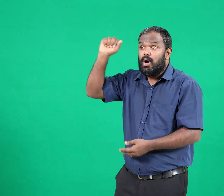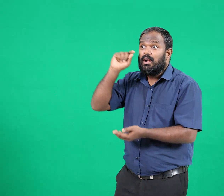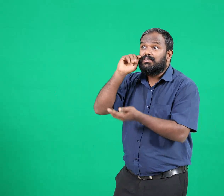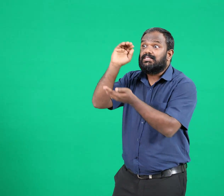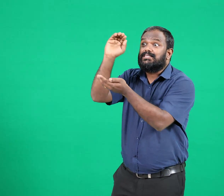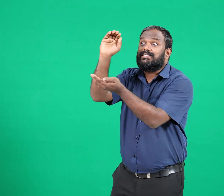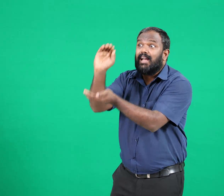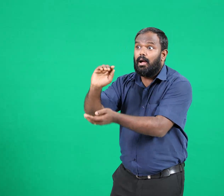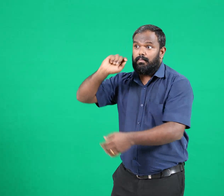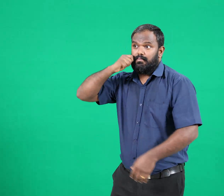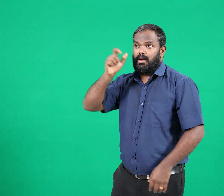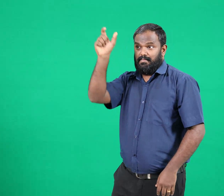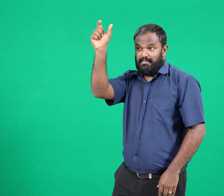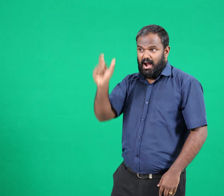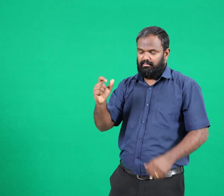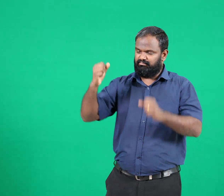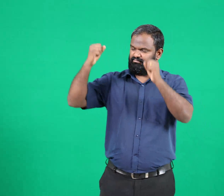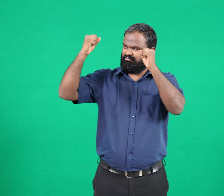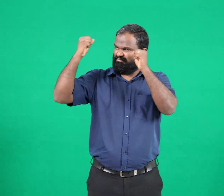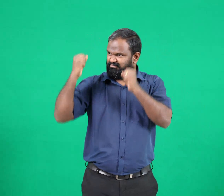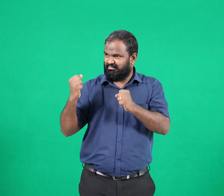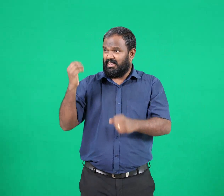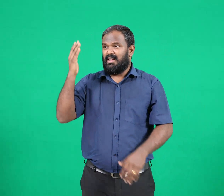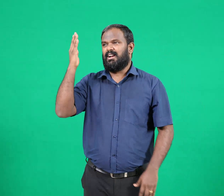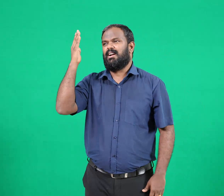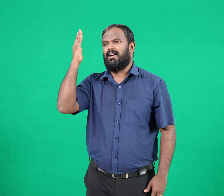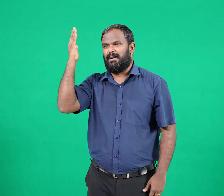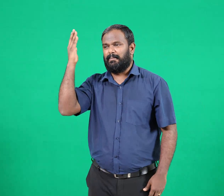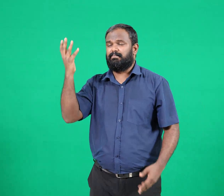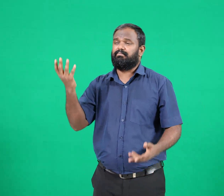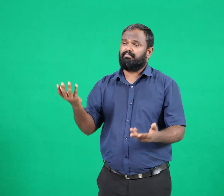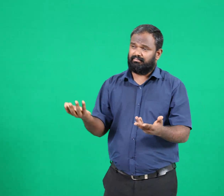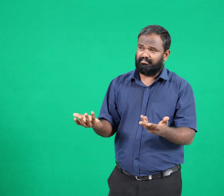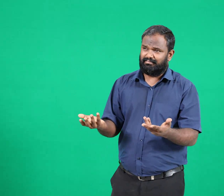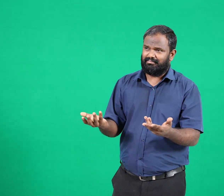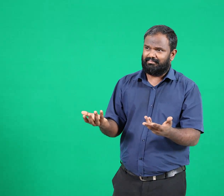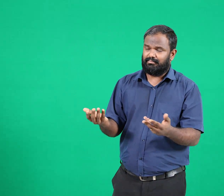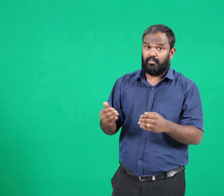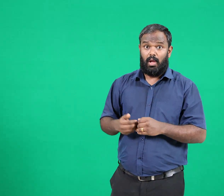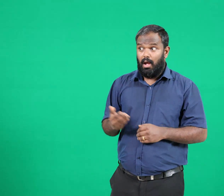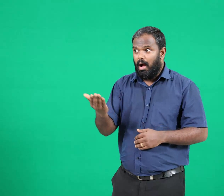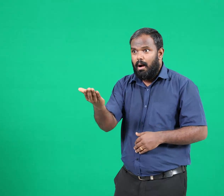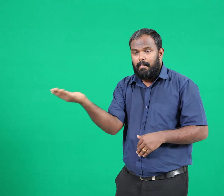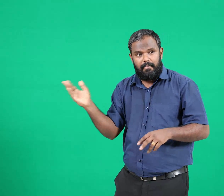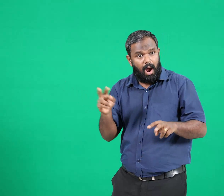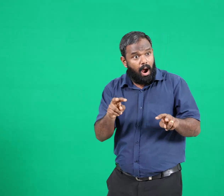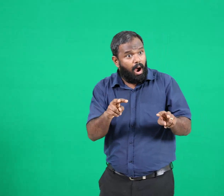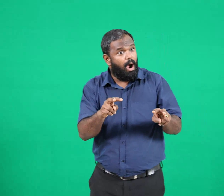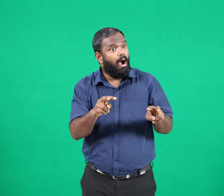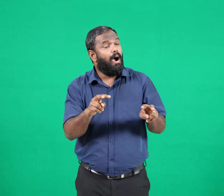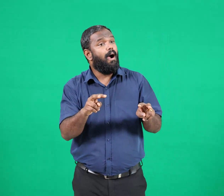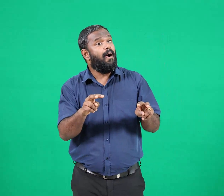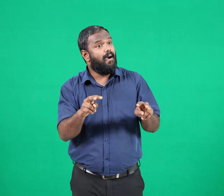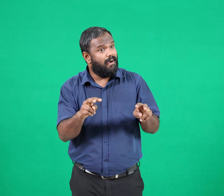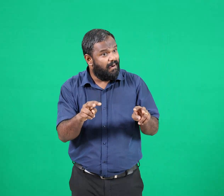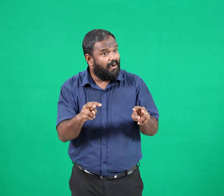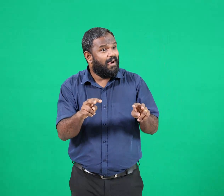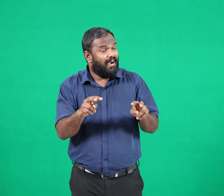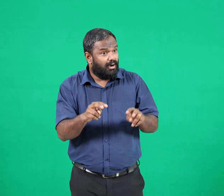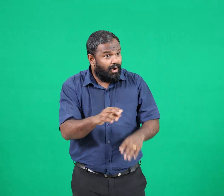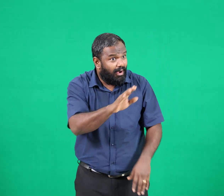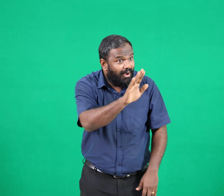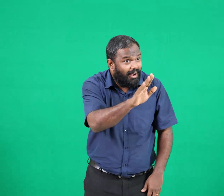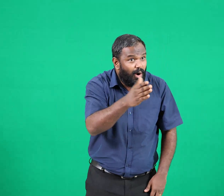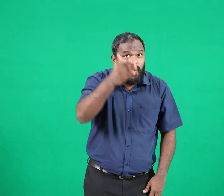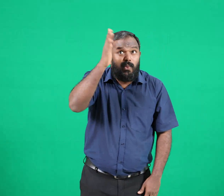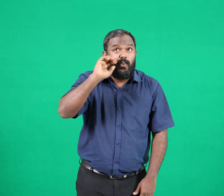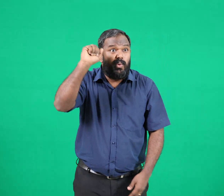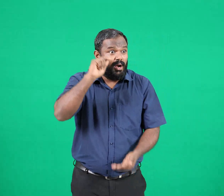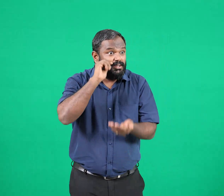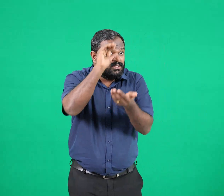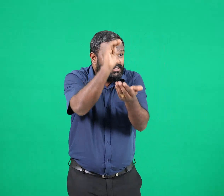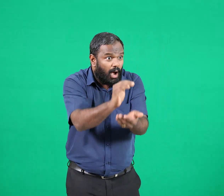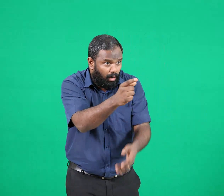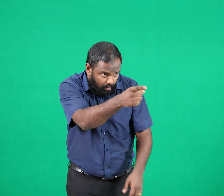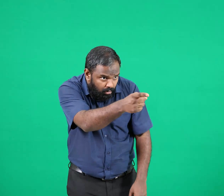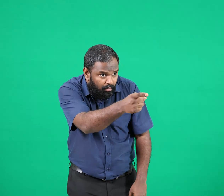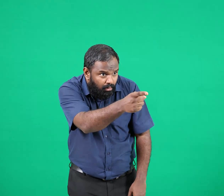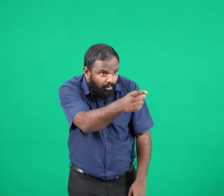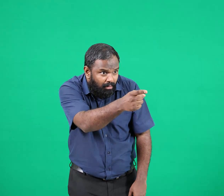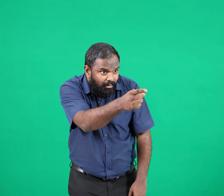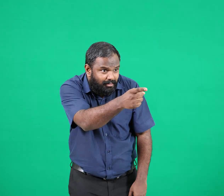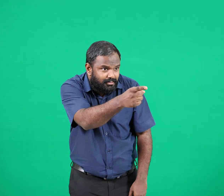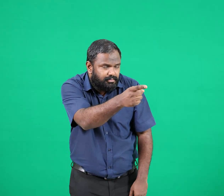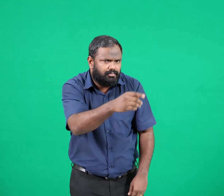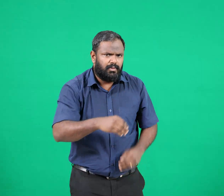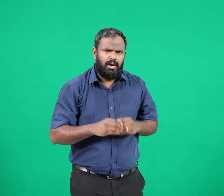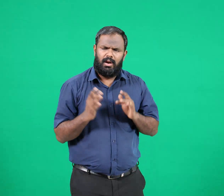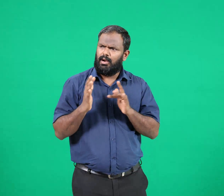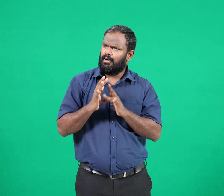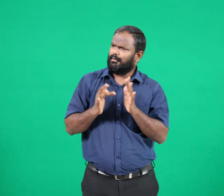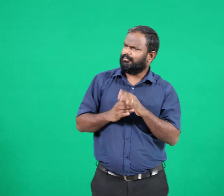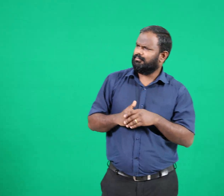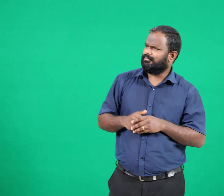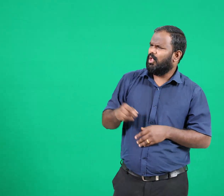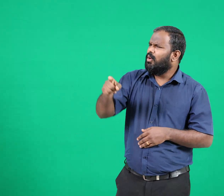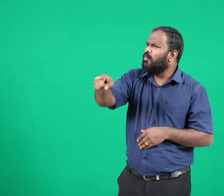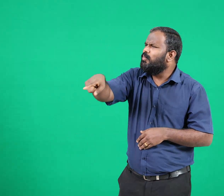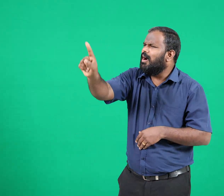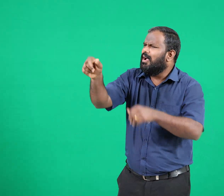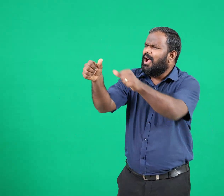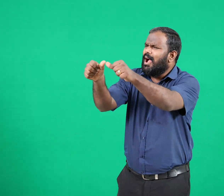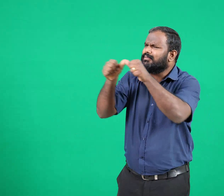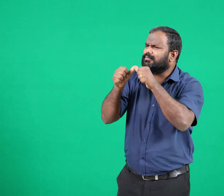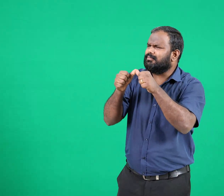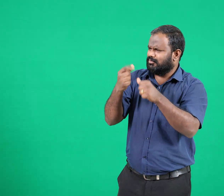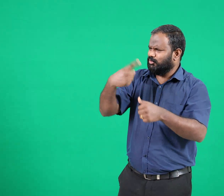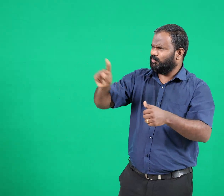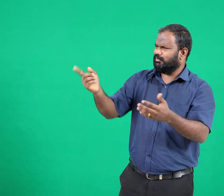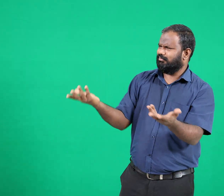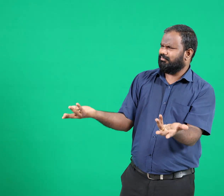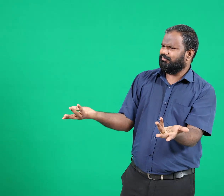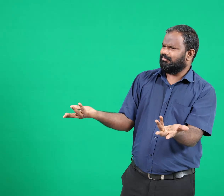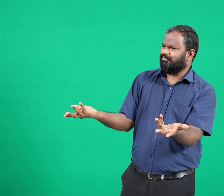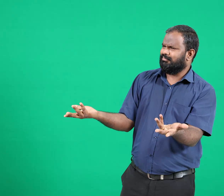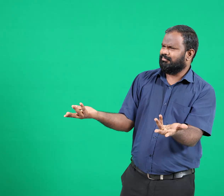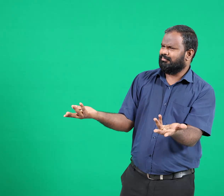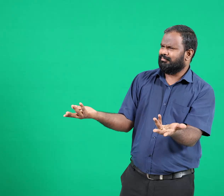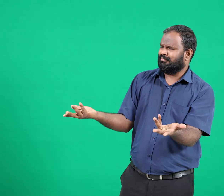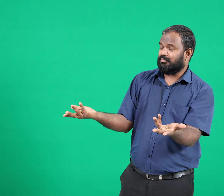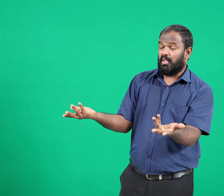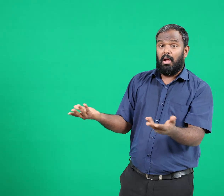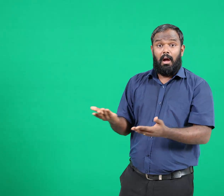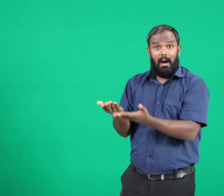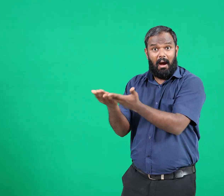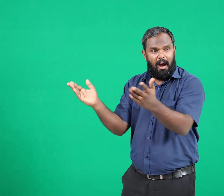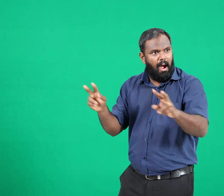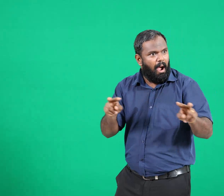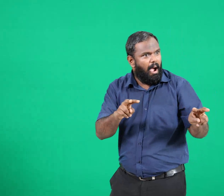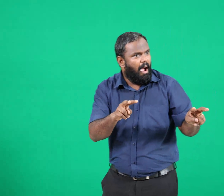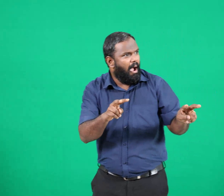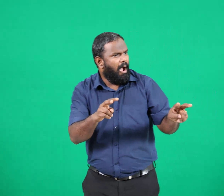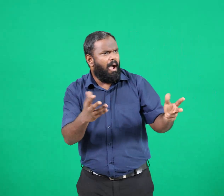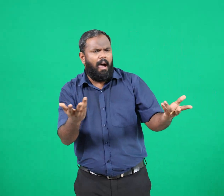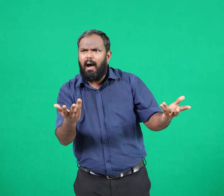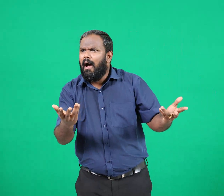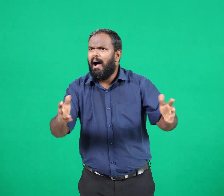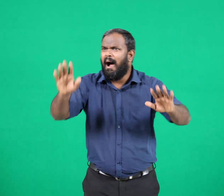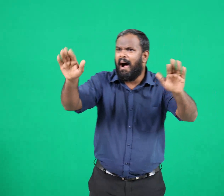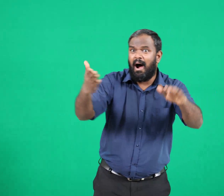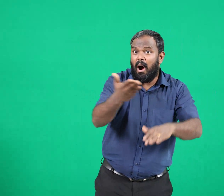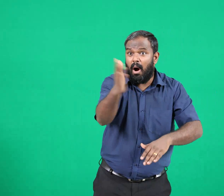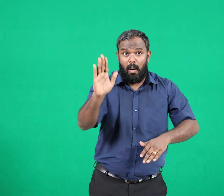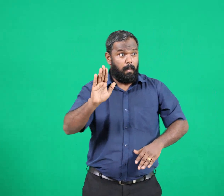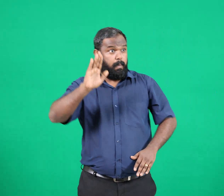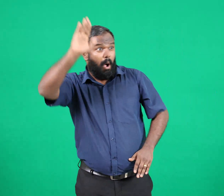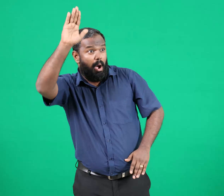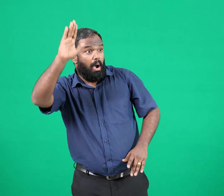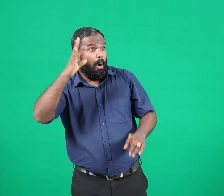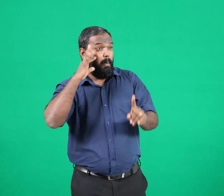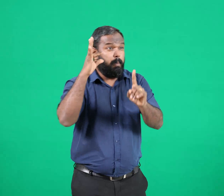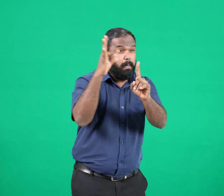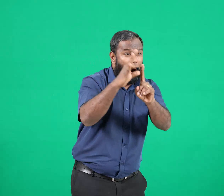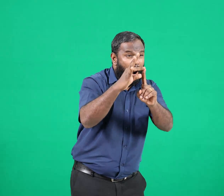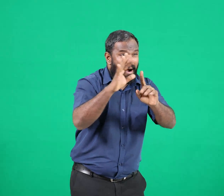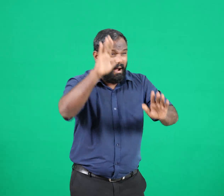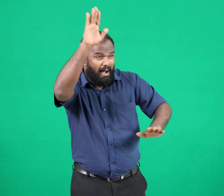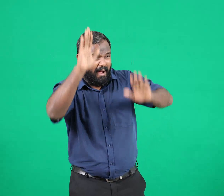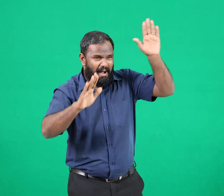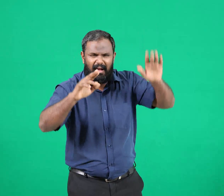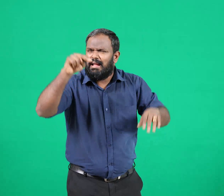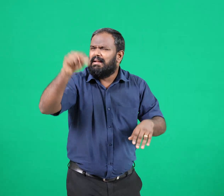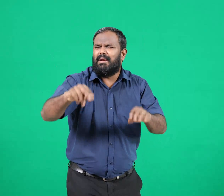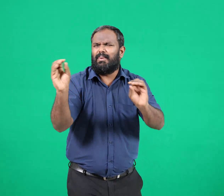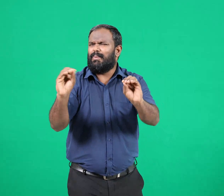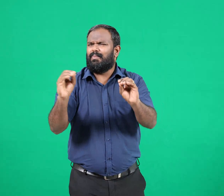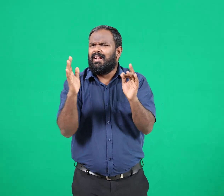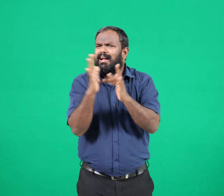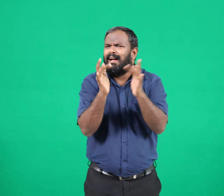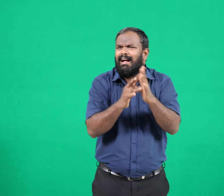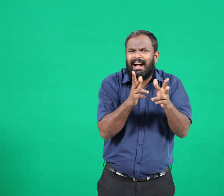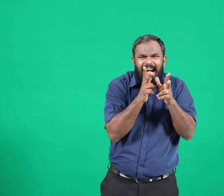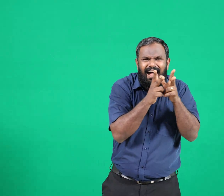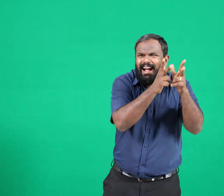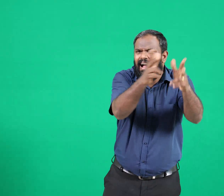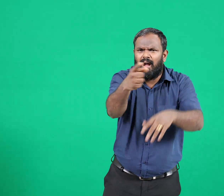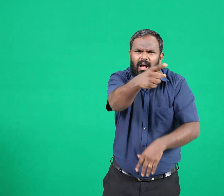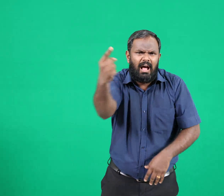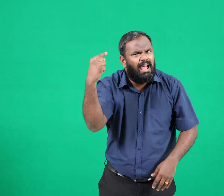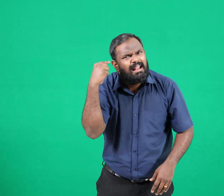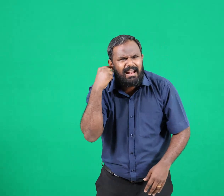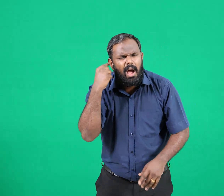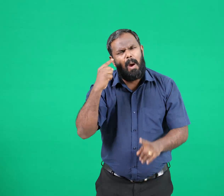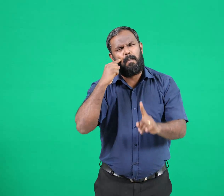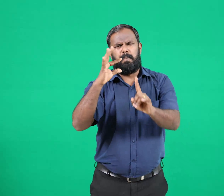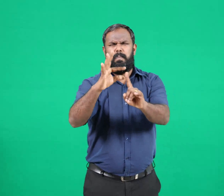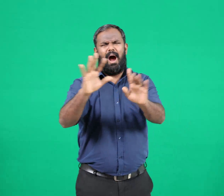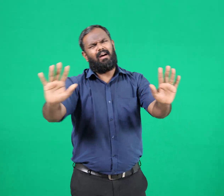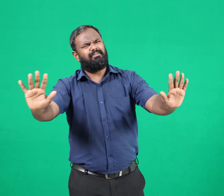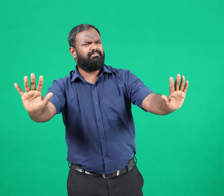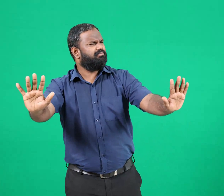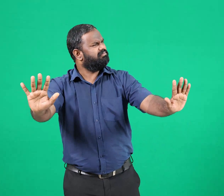So they all asked, "Are You then the Son of God?" He replied, "You say that I am." "Why do we need any more testimony?" they declared.